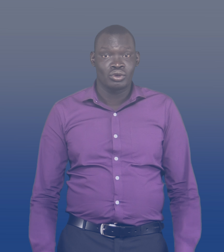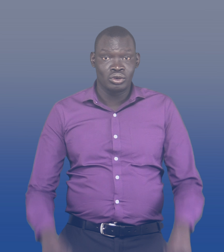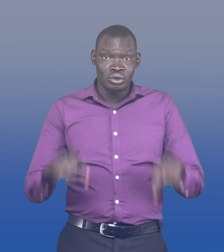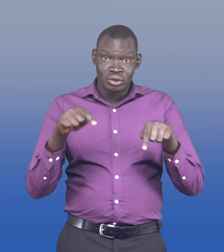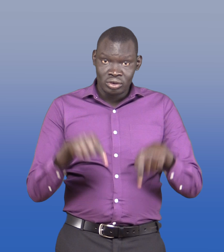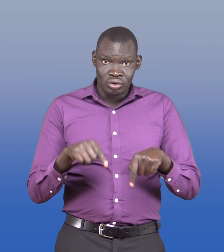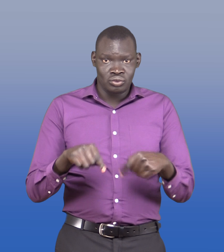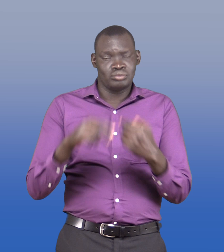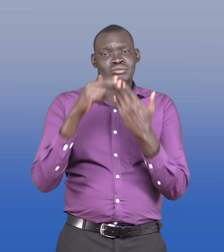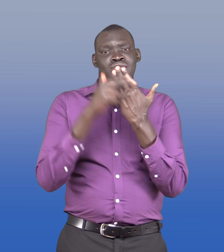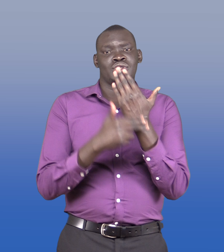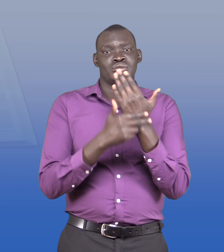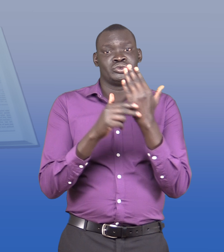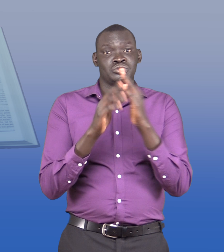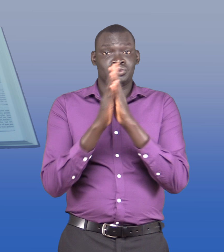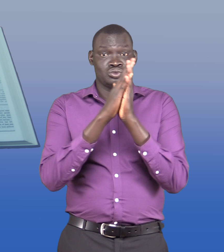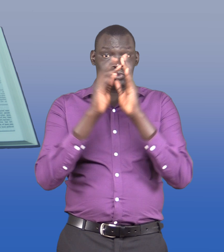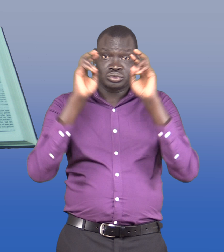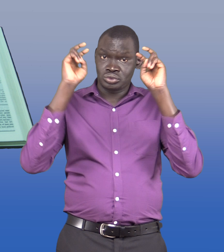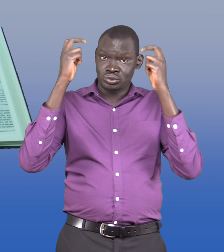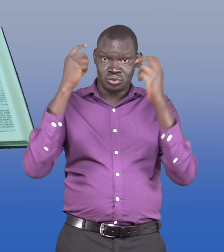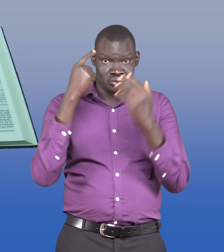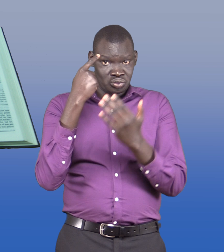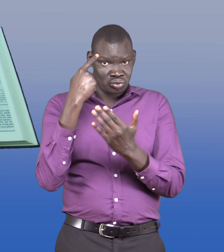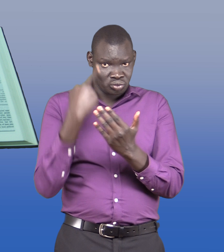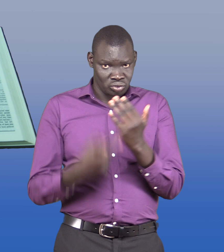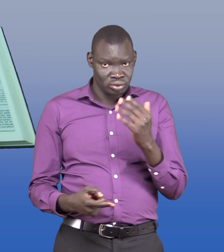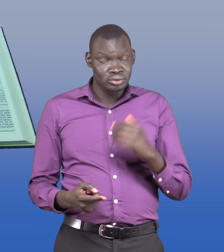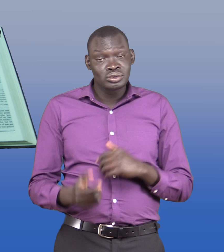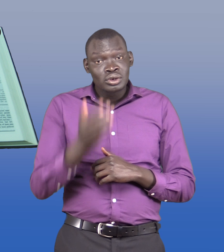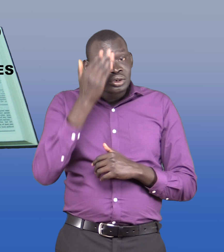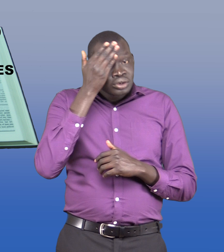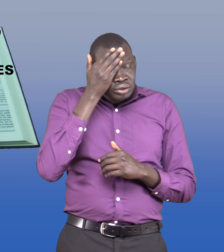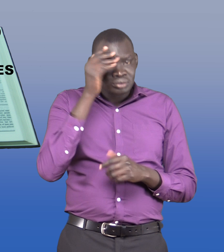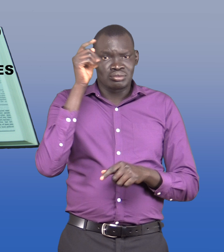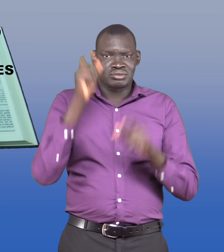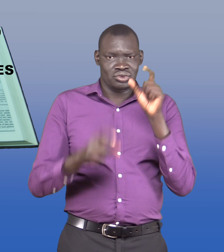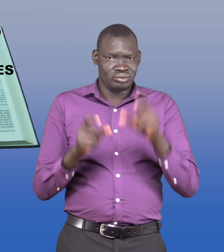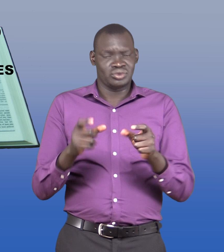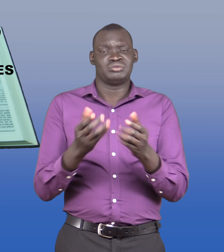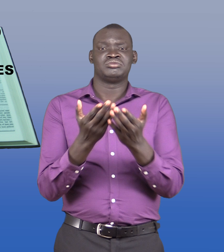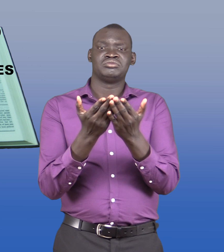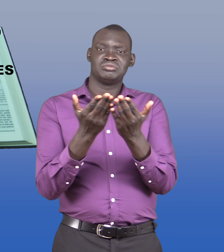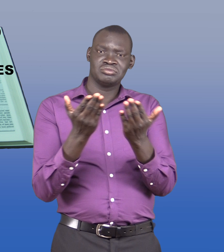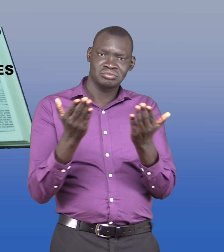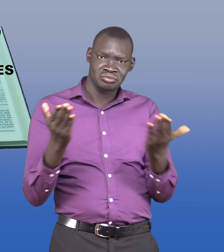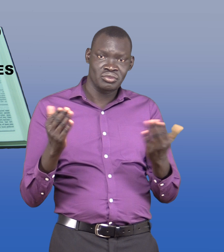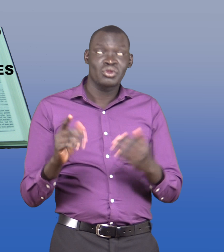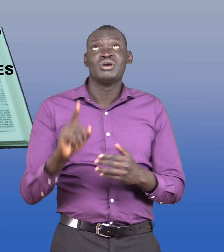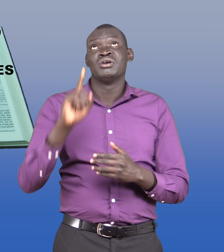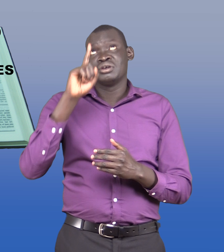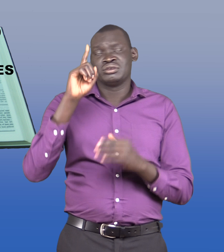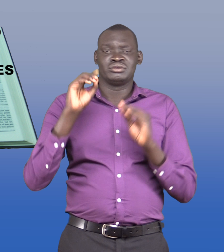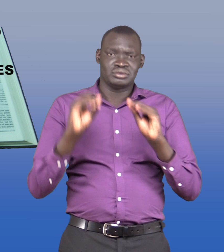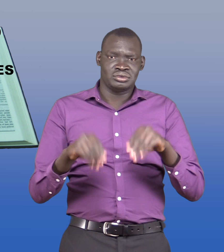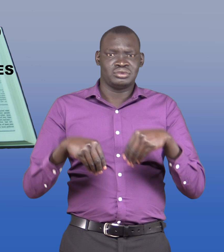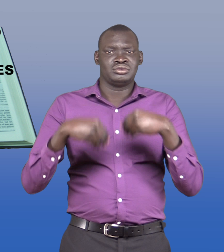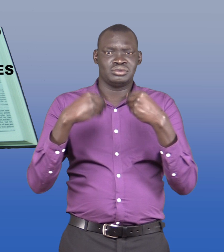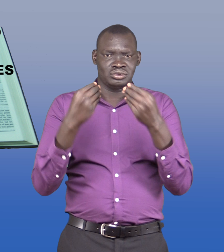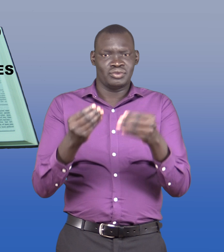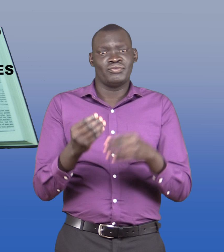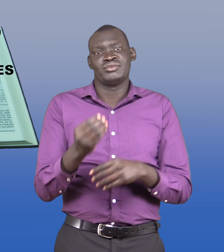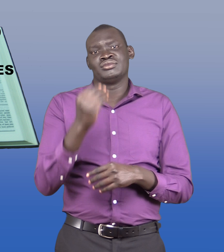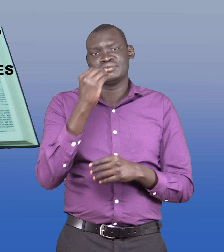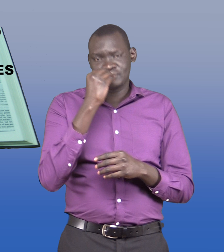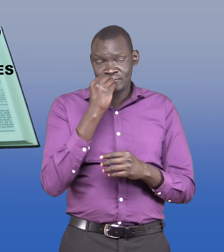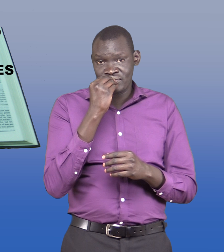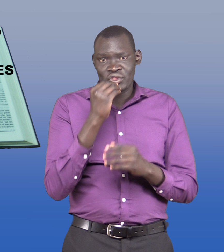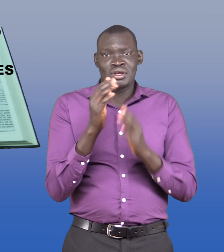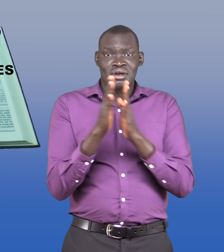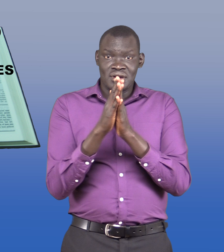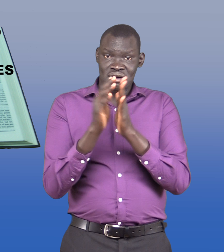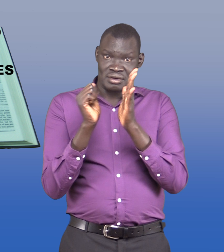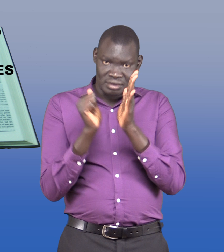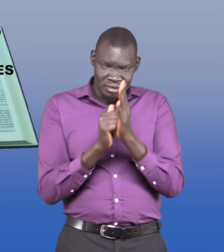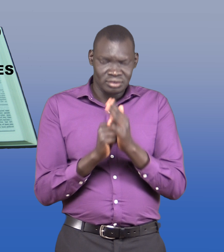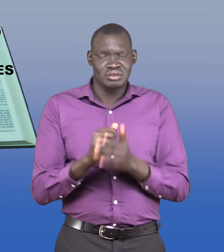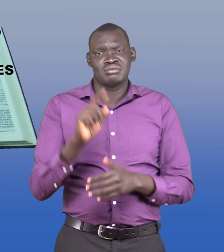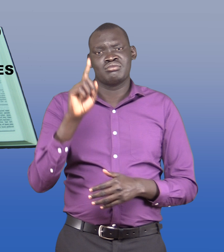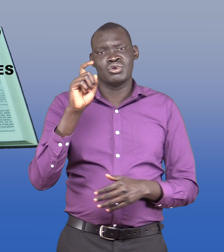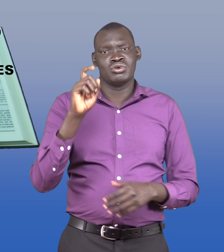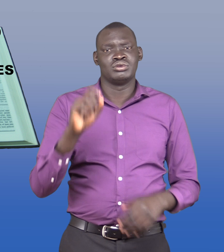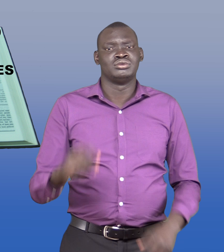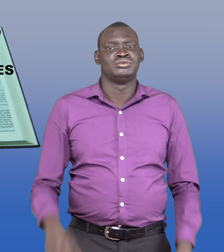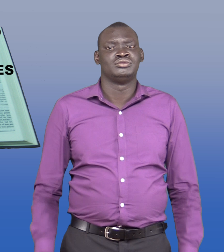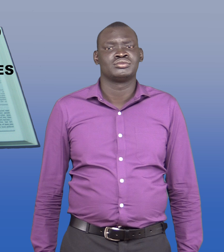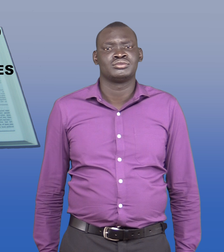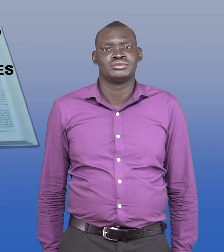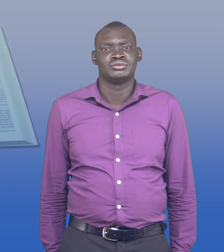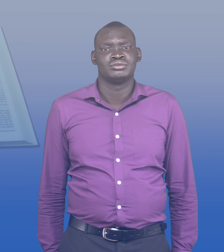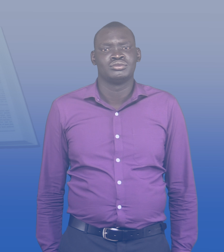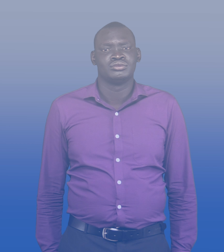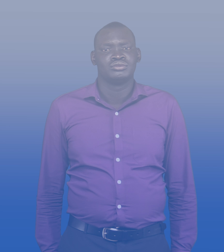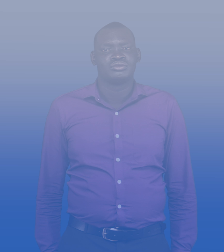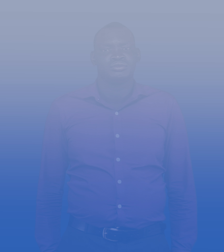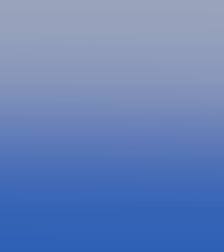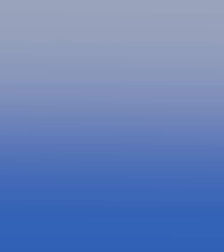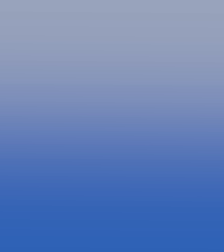God provides food and water for Israelites